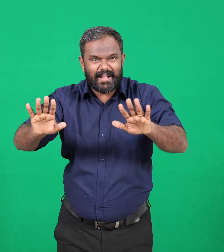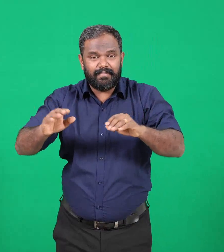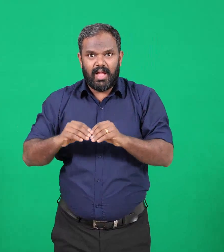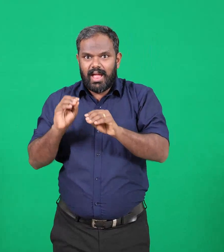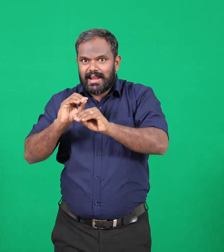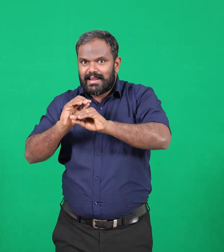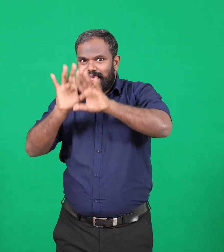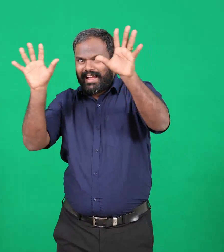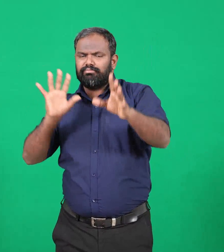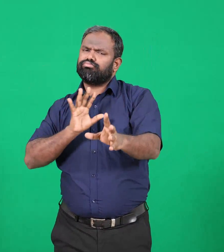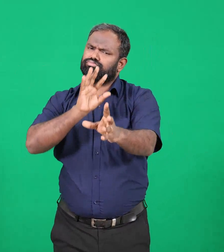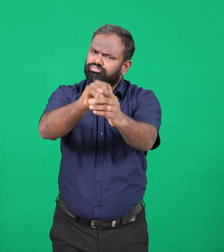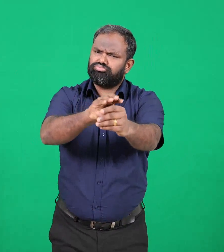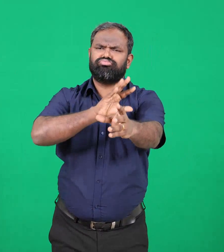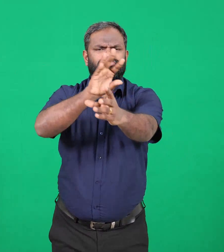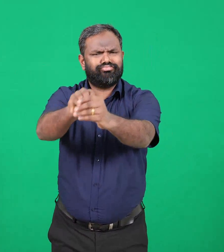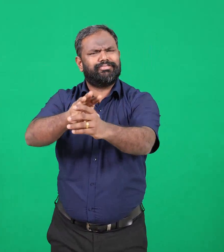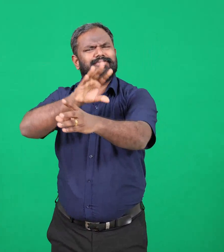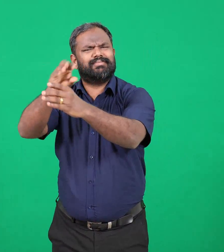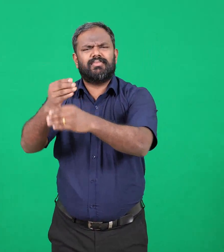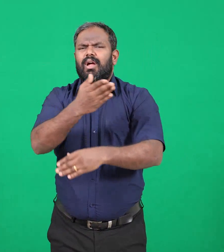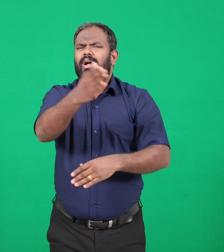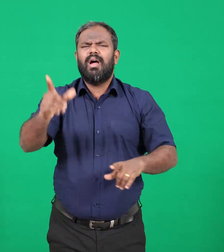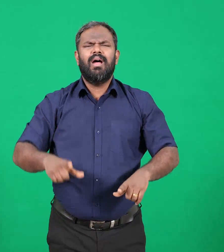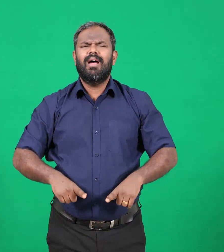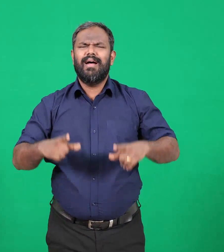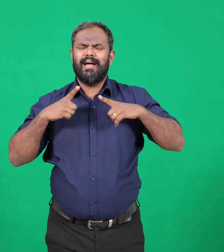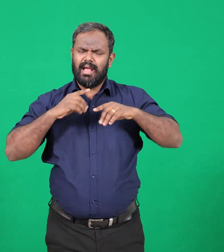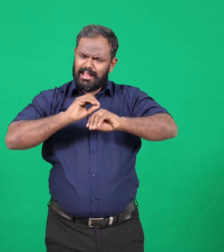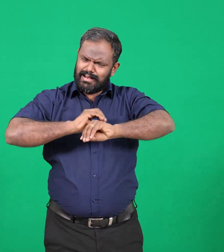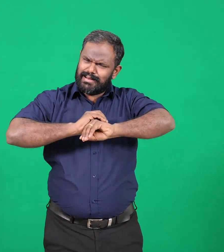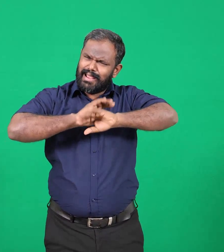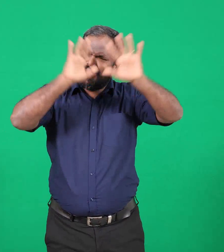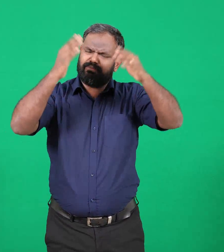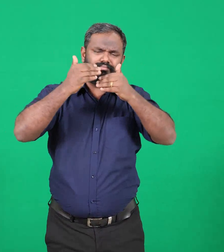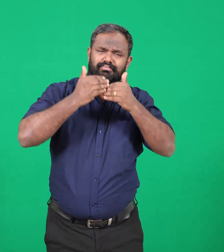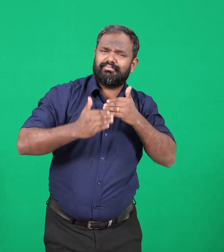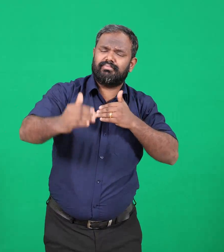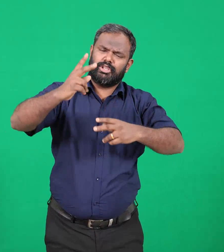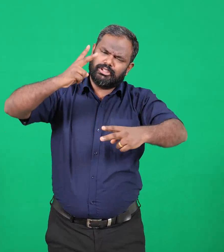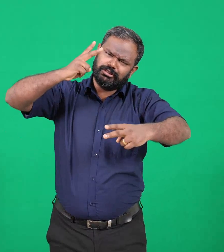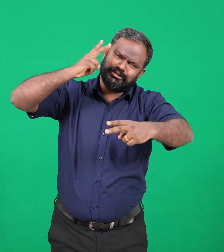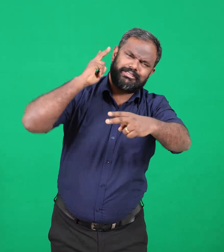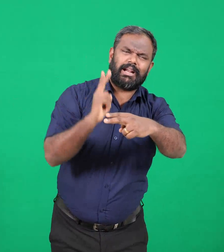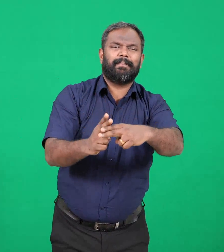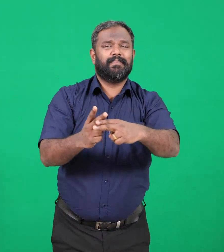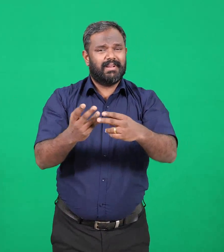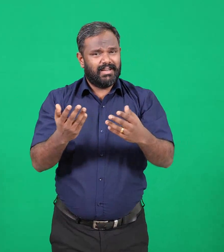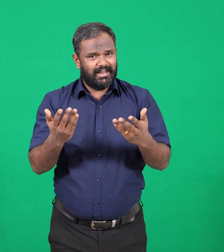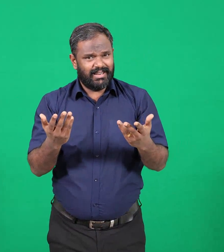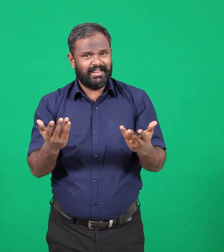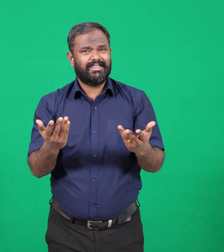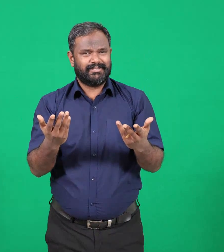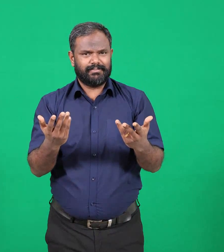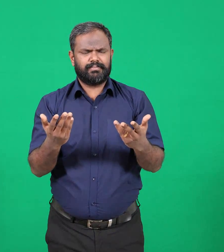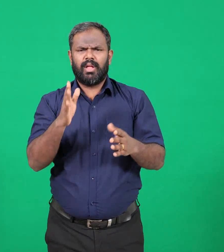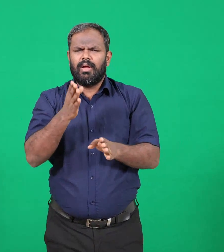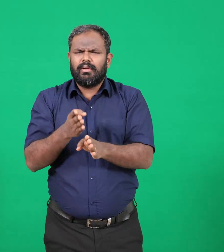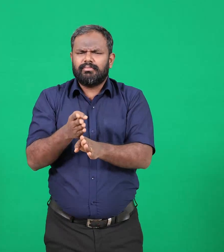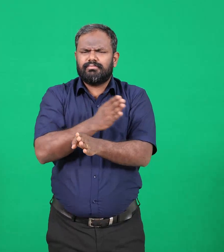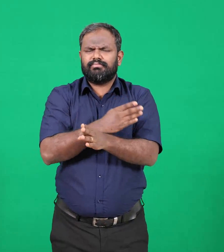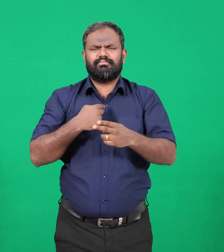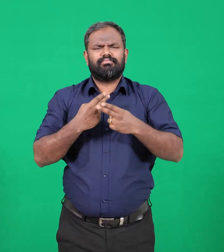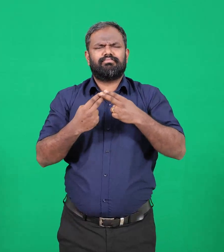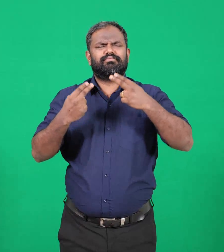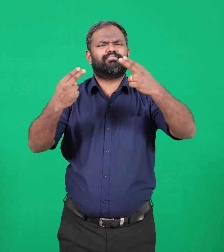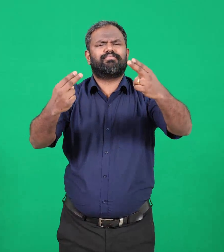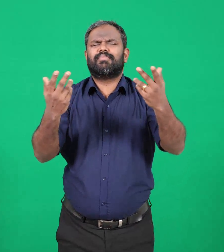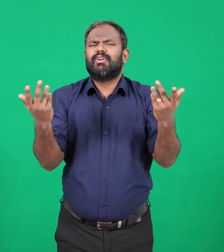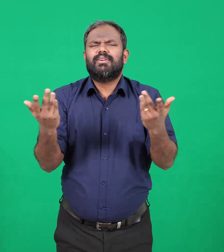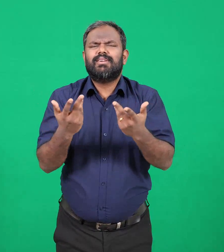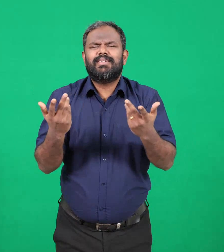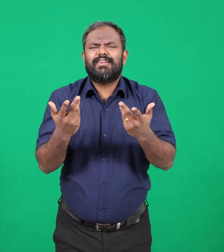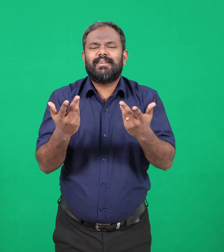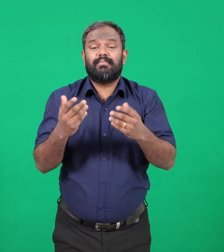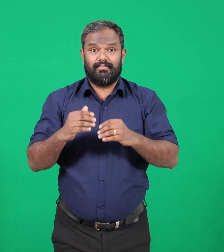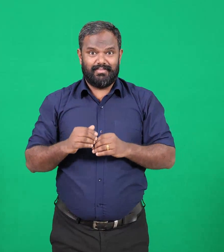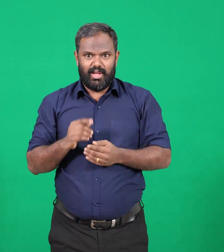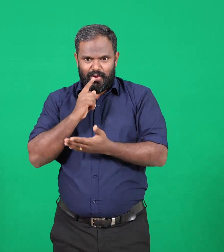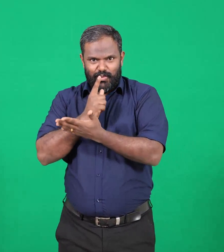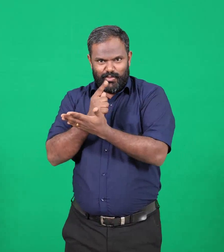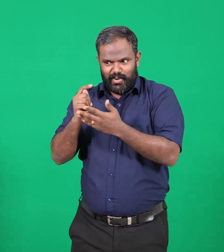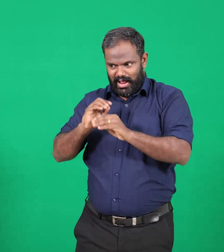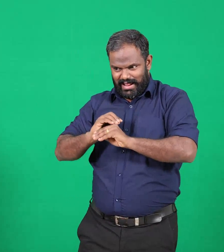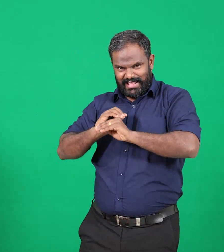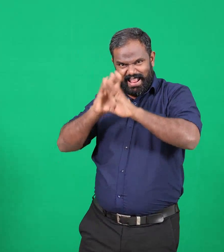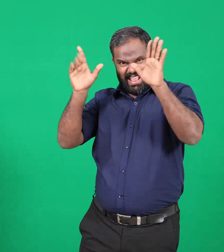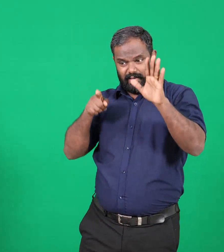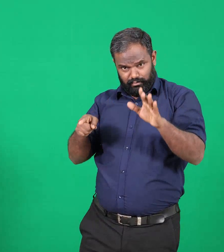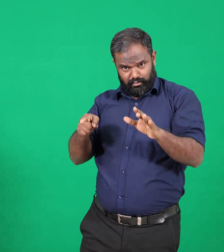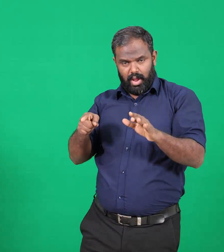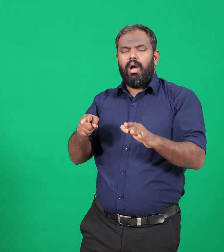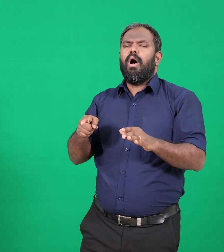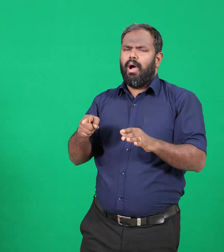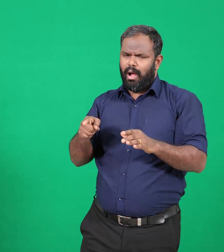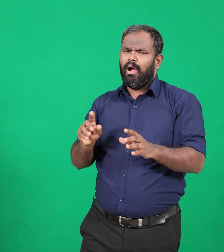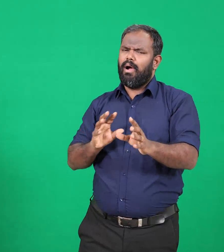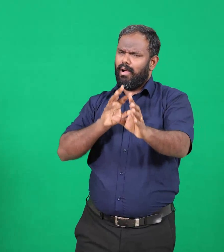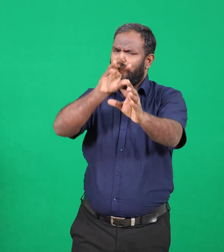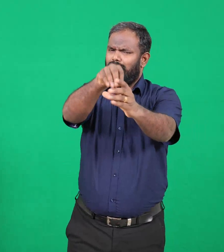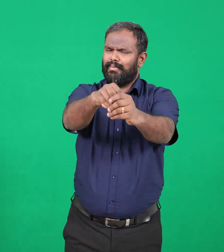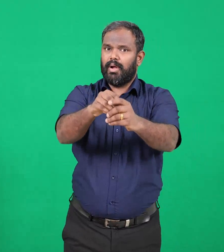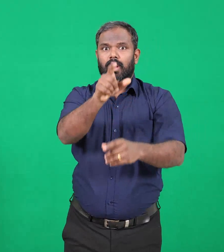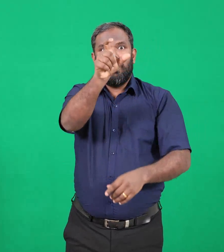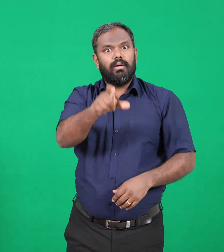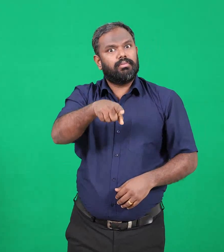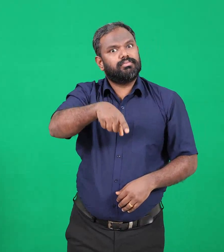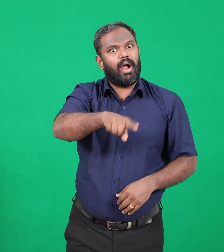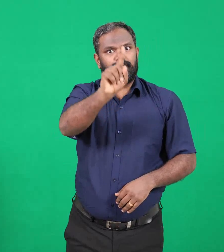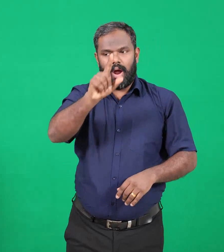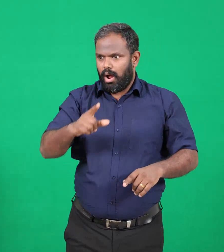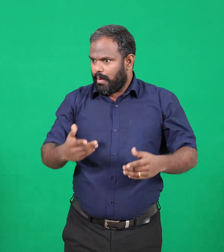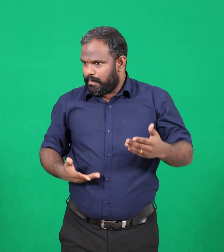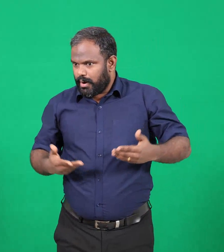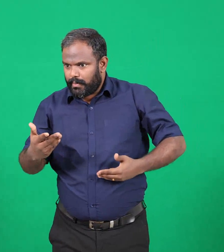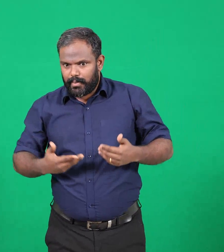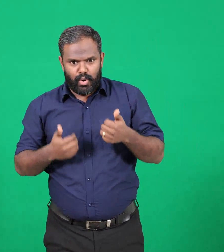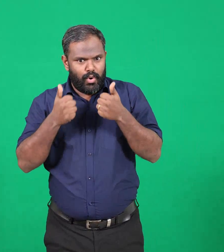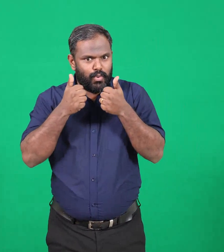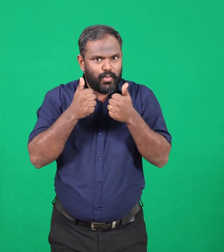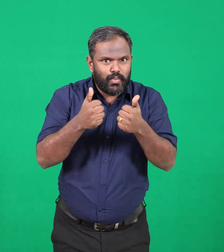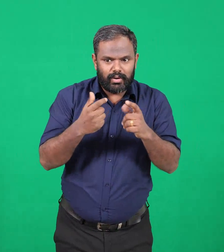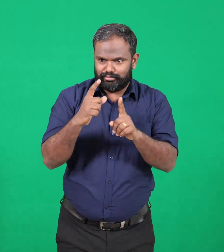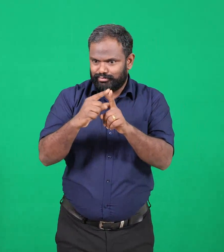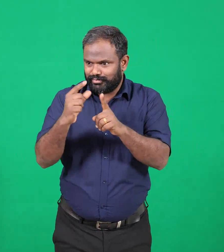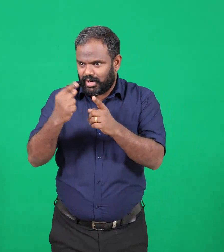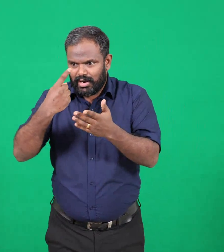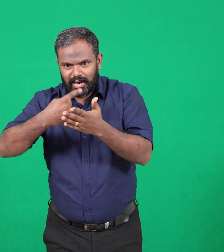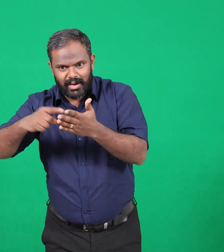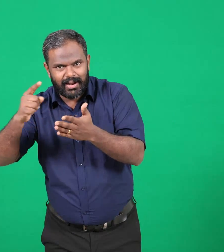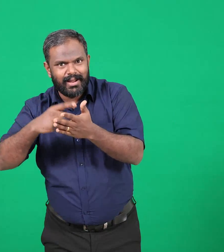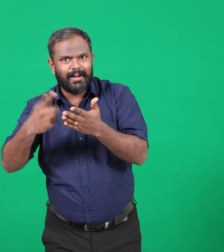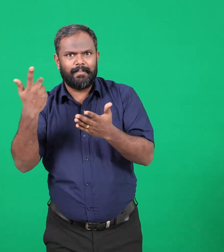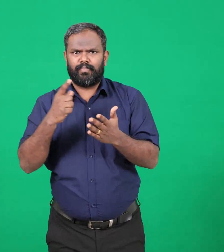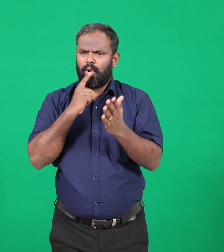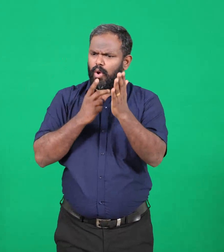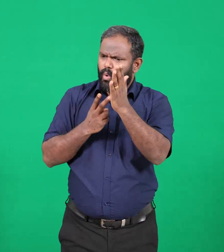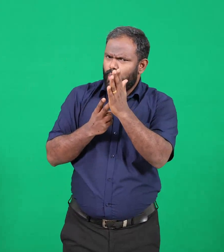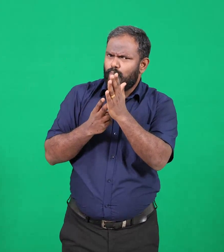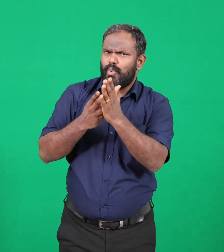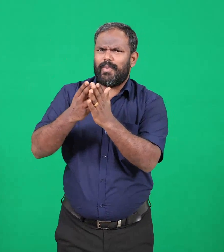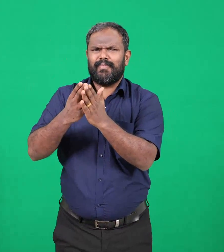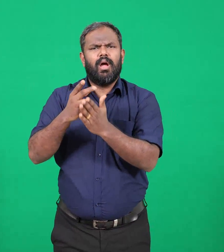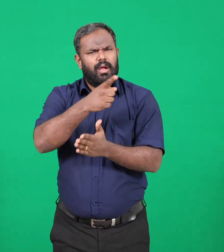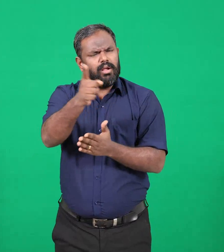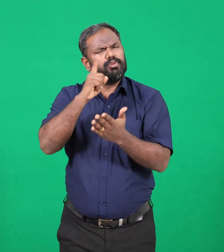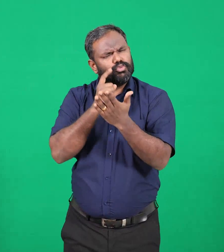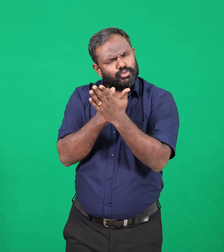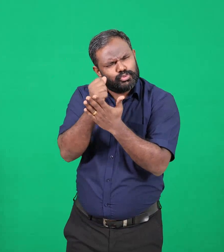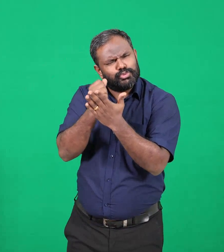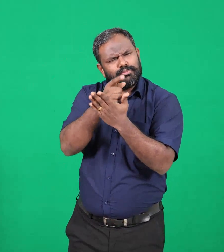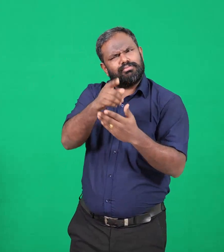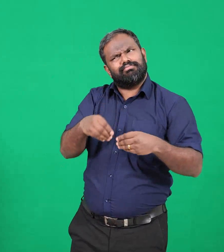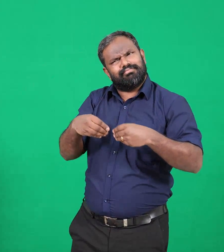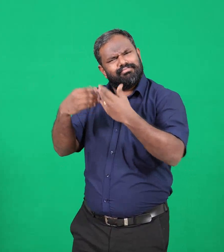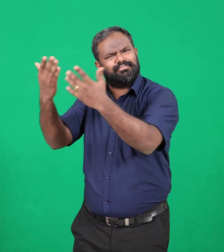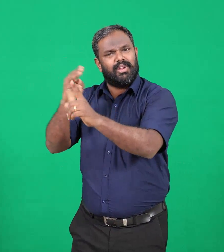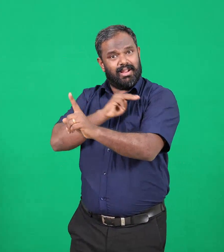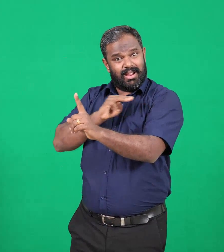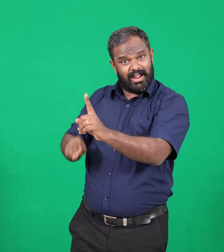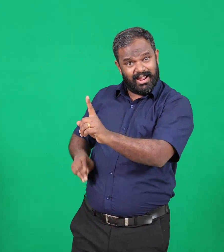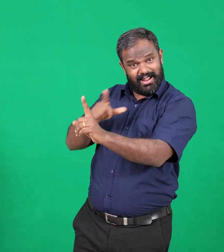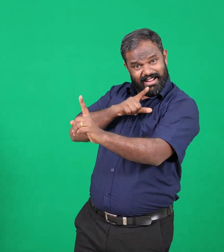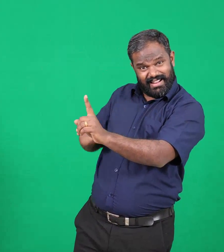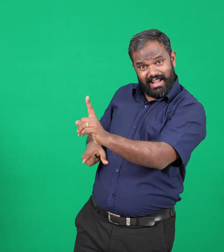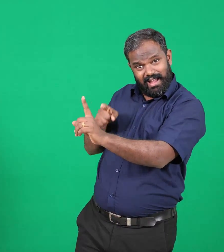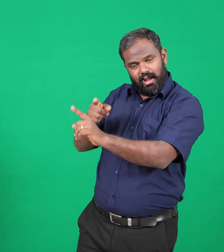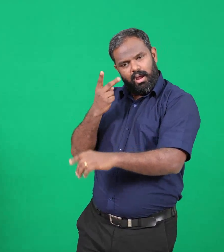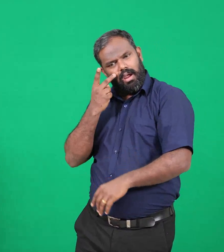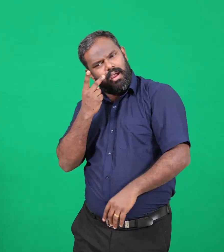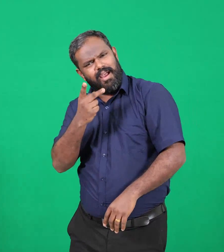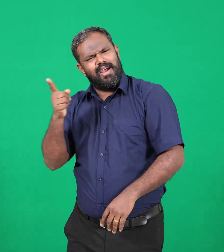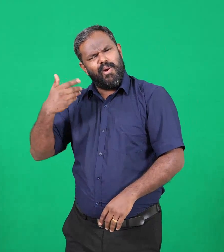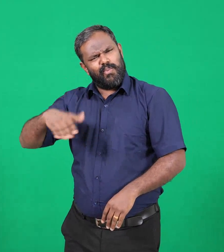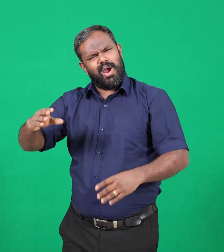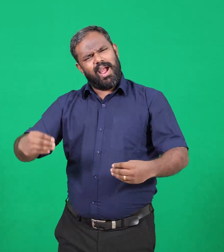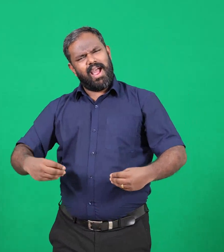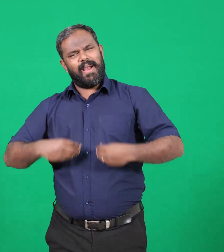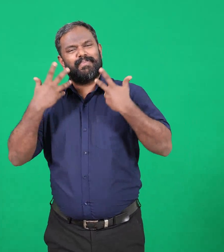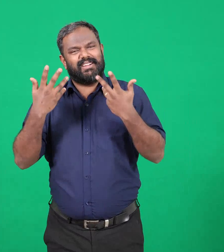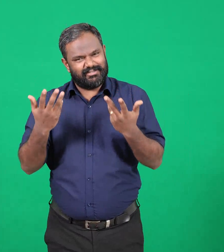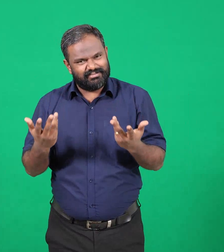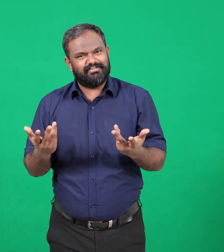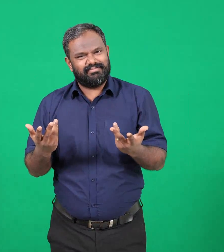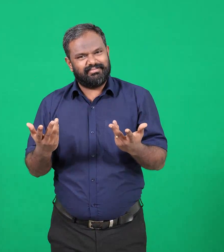Walk as children of light, for the fruit of the light consists in all goodness, righteousness, and truth.